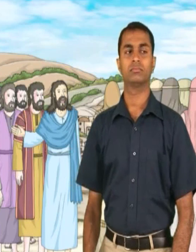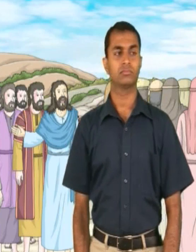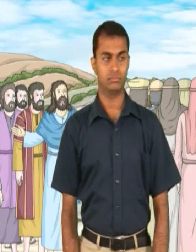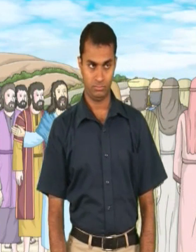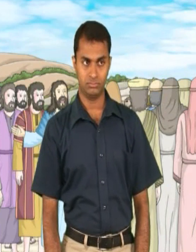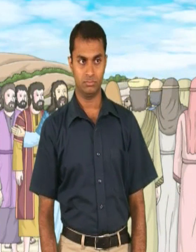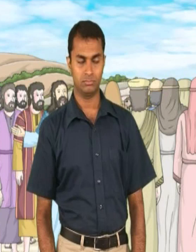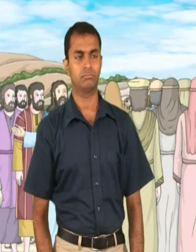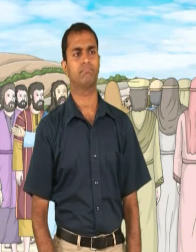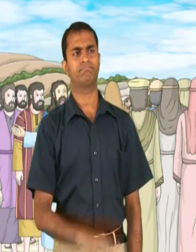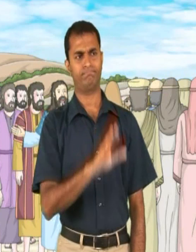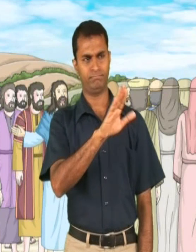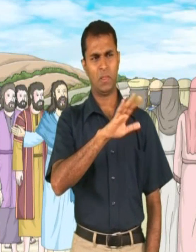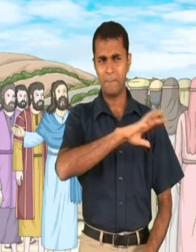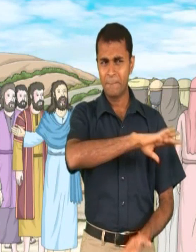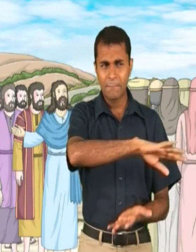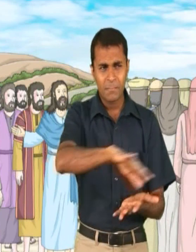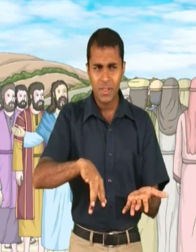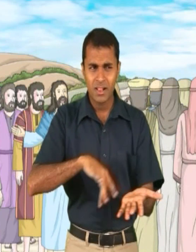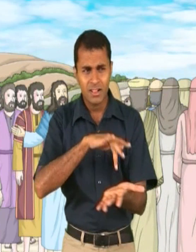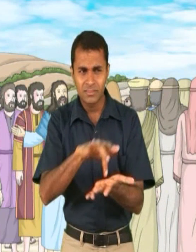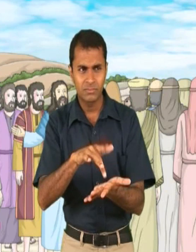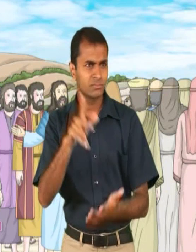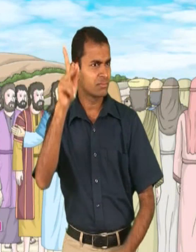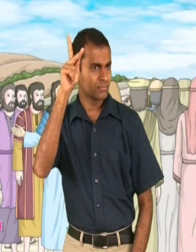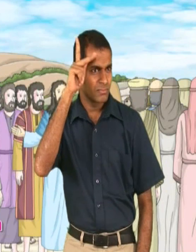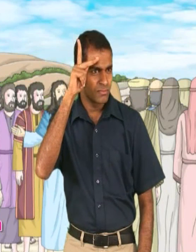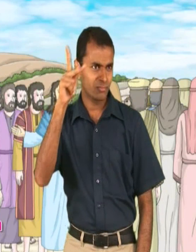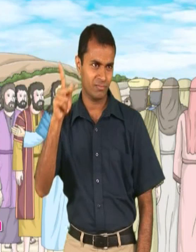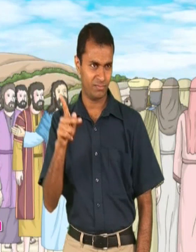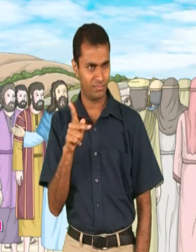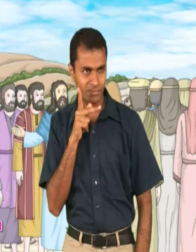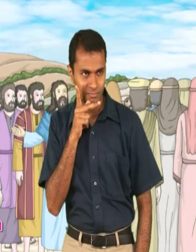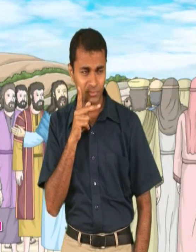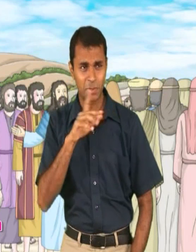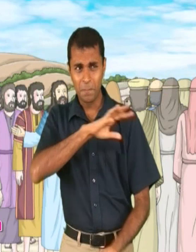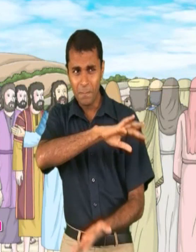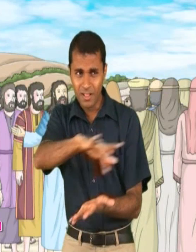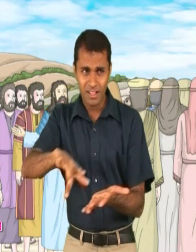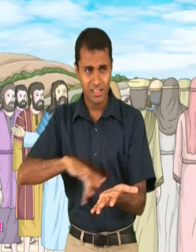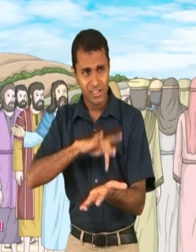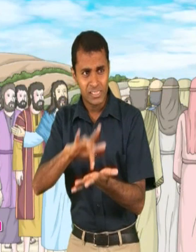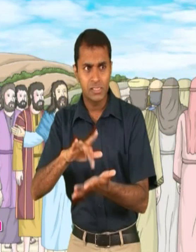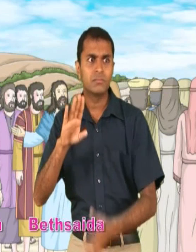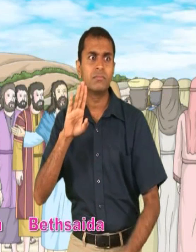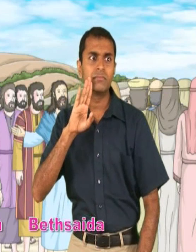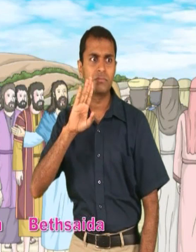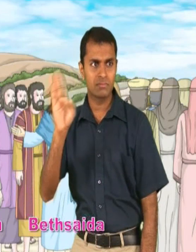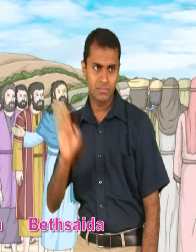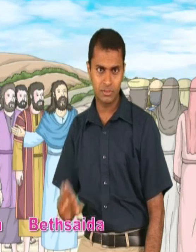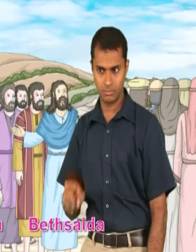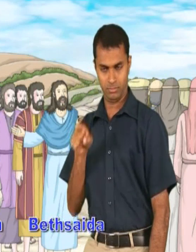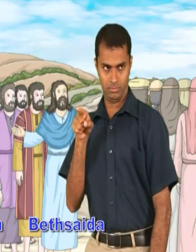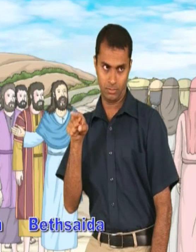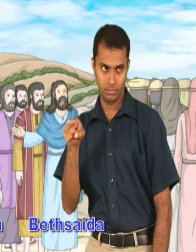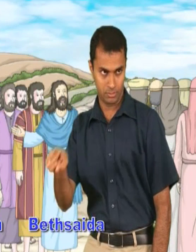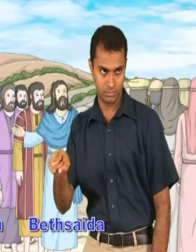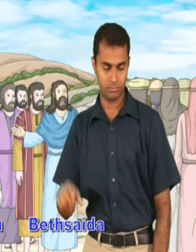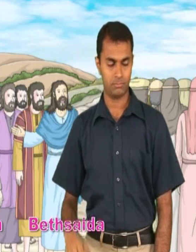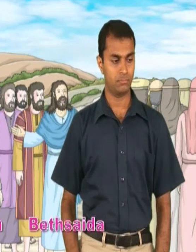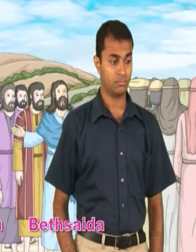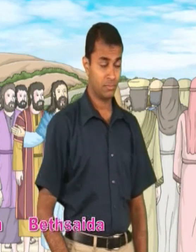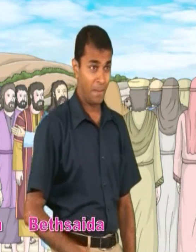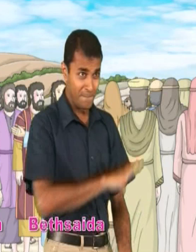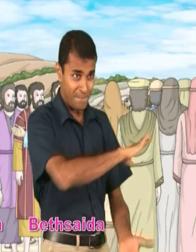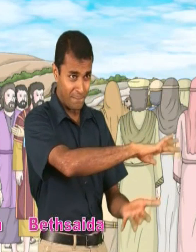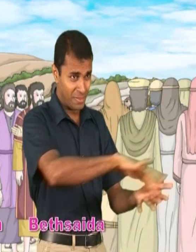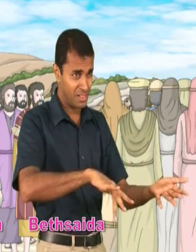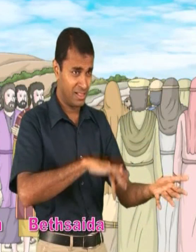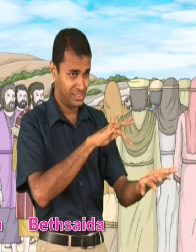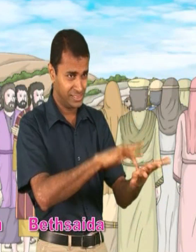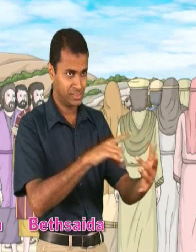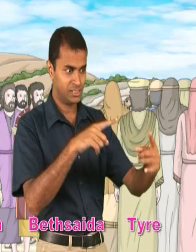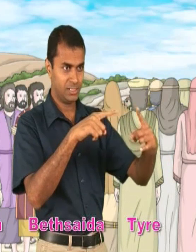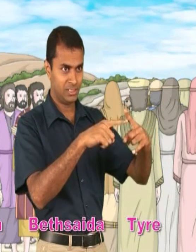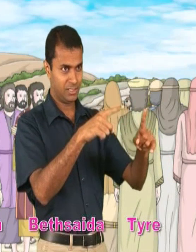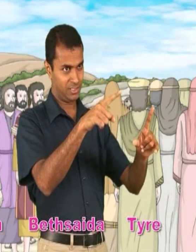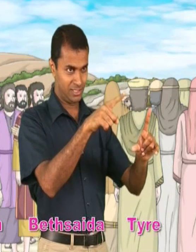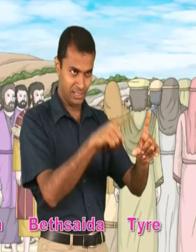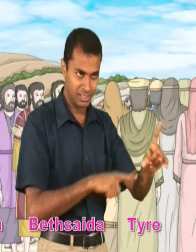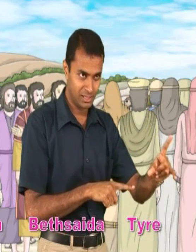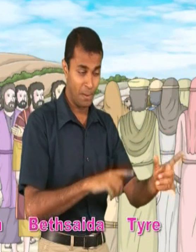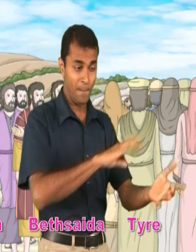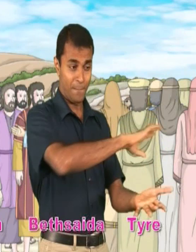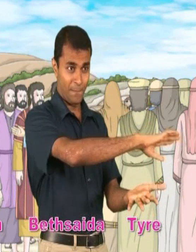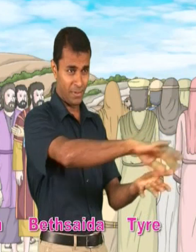Woe to you, Chorazin! Woe to you, Bethsaida!